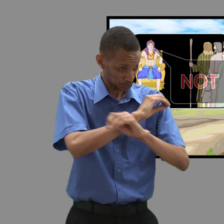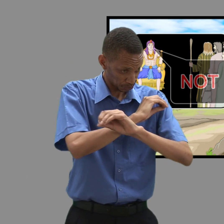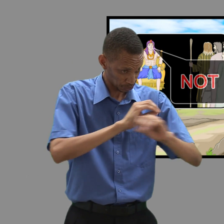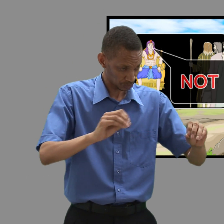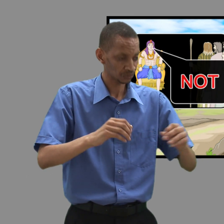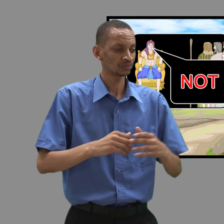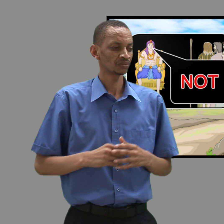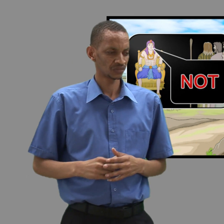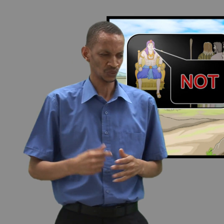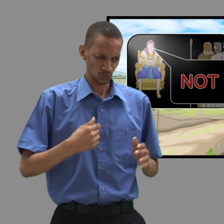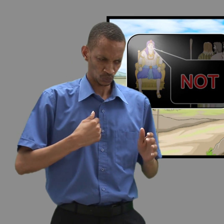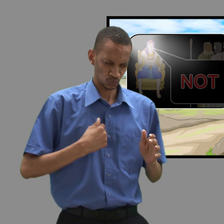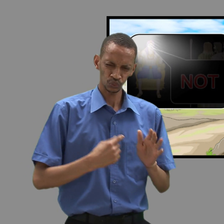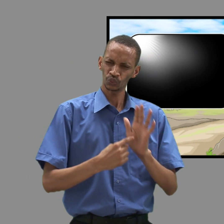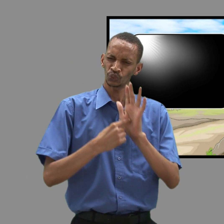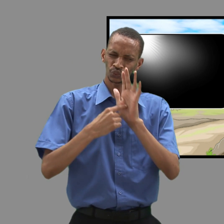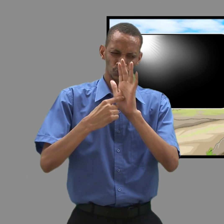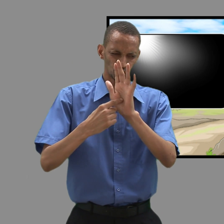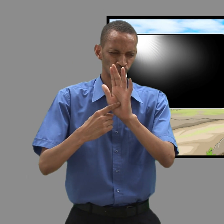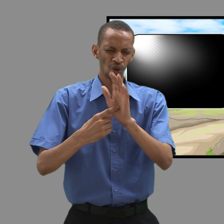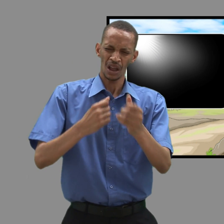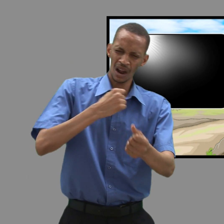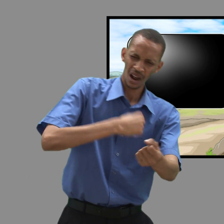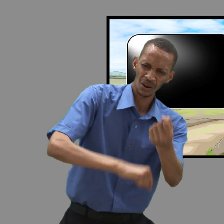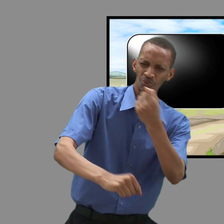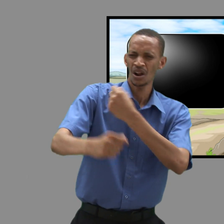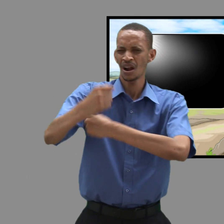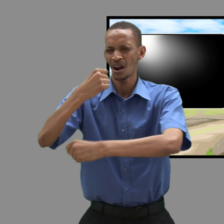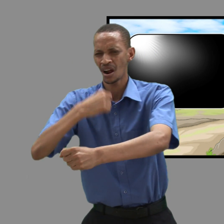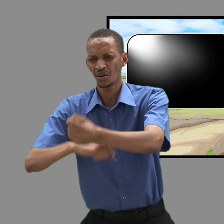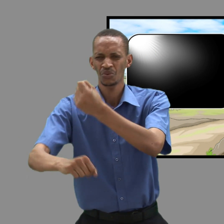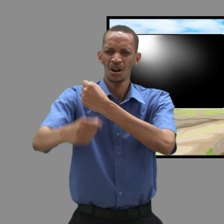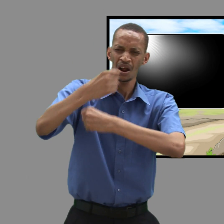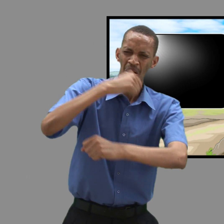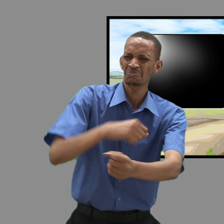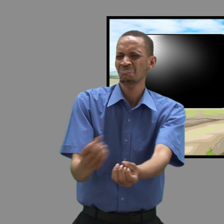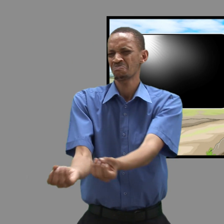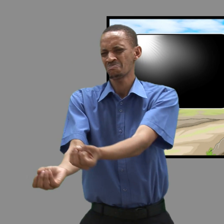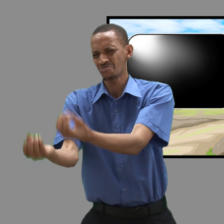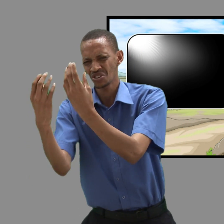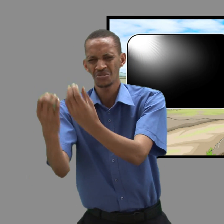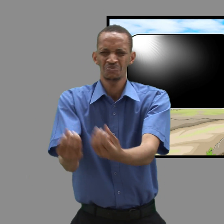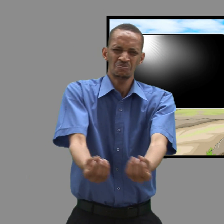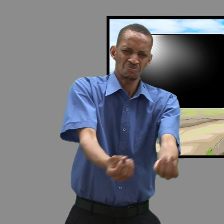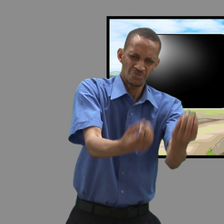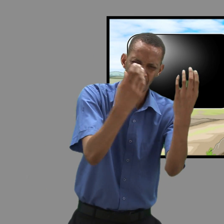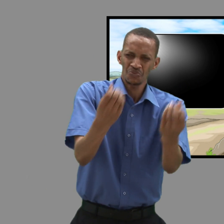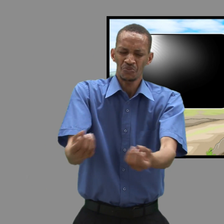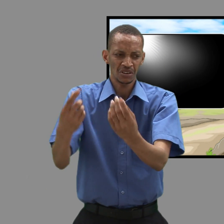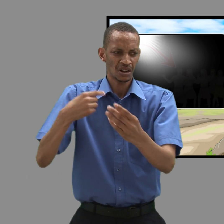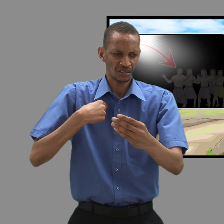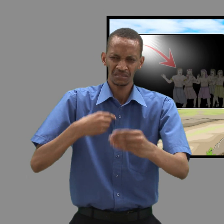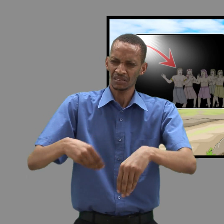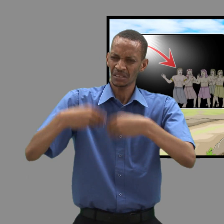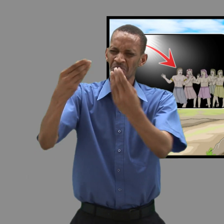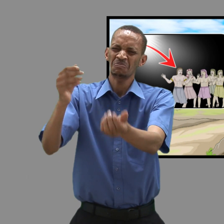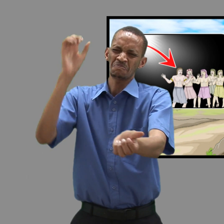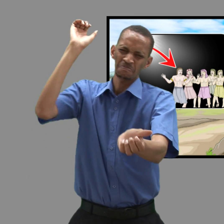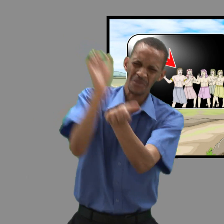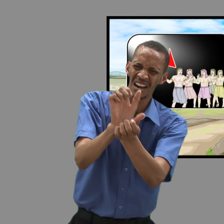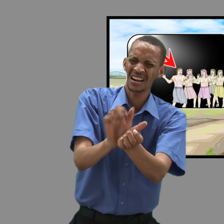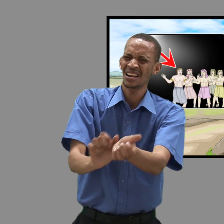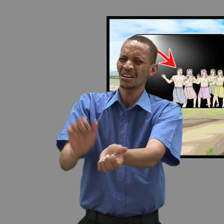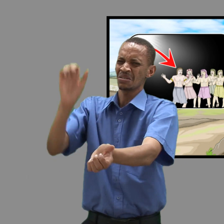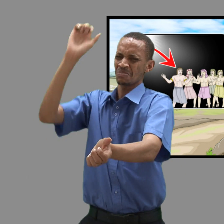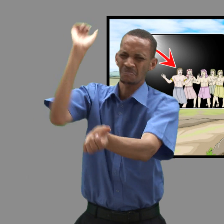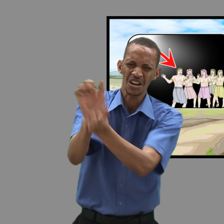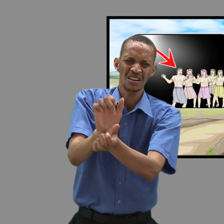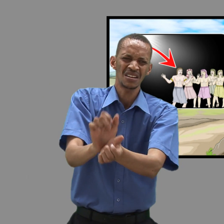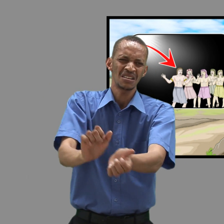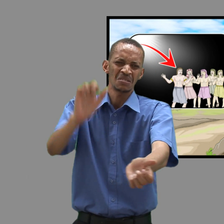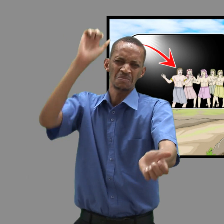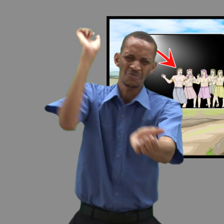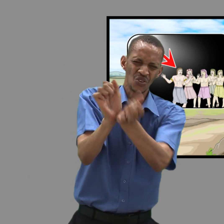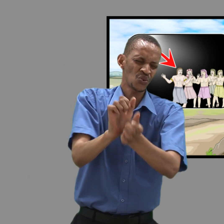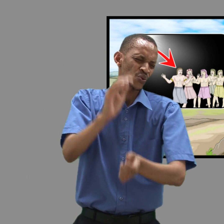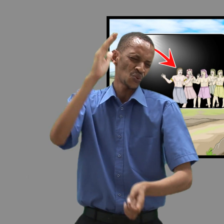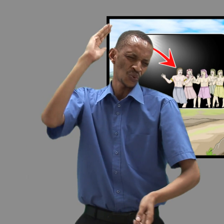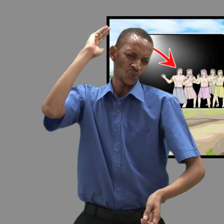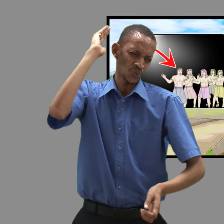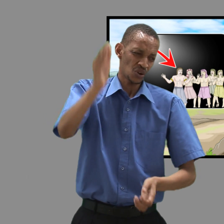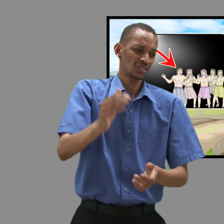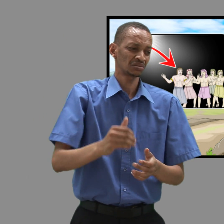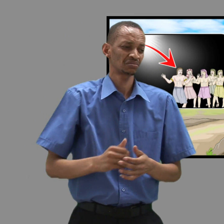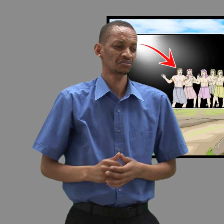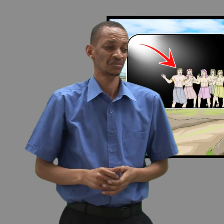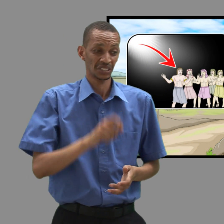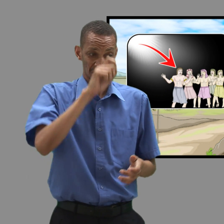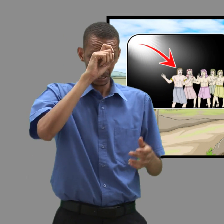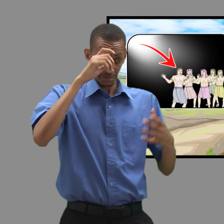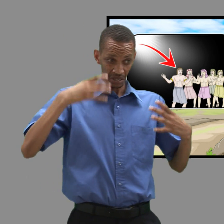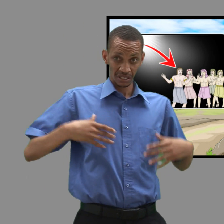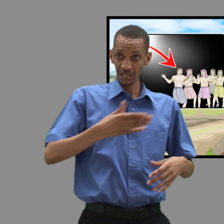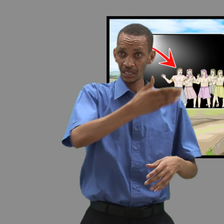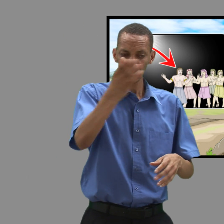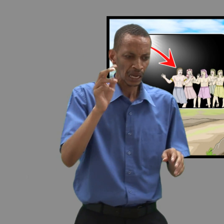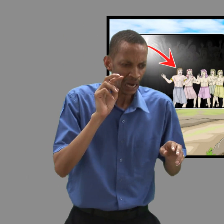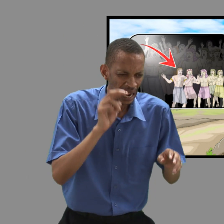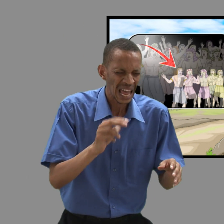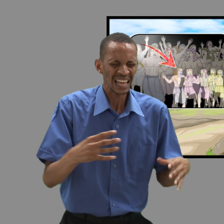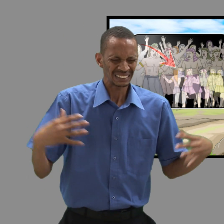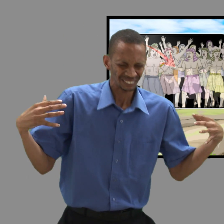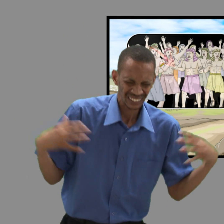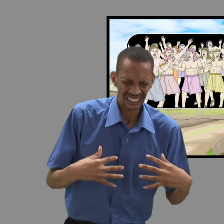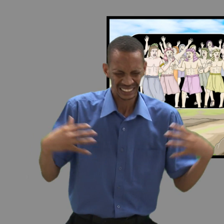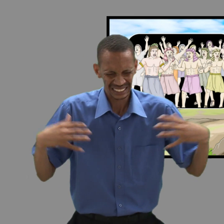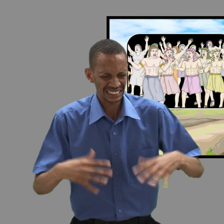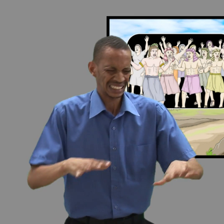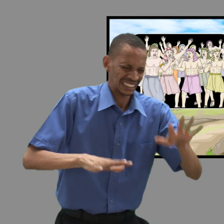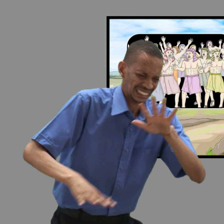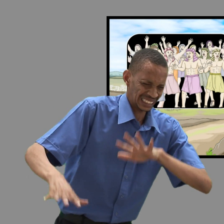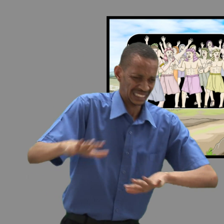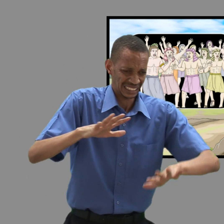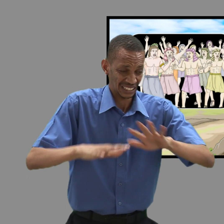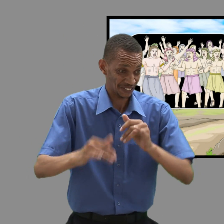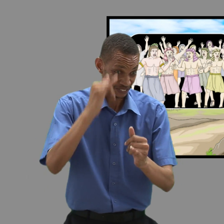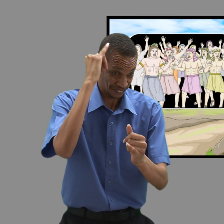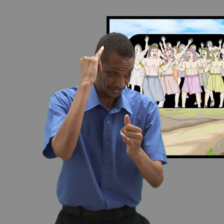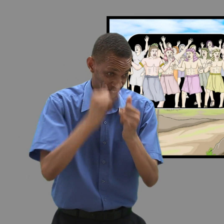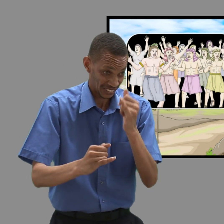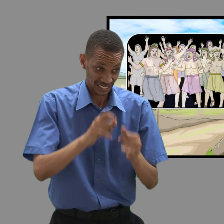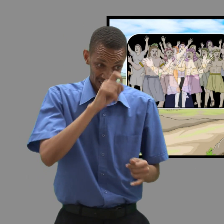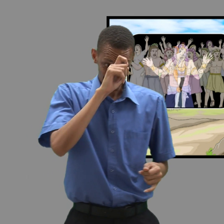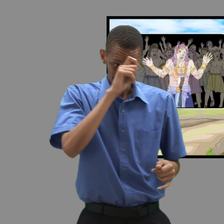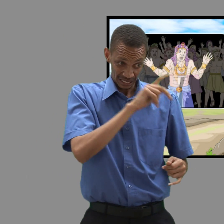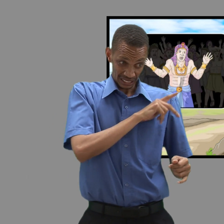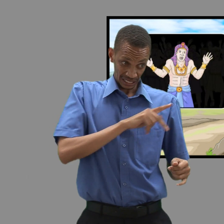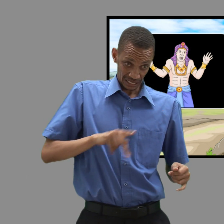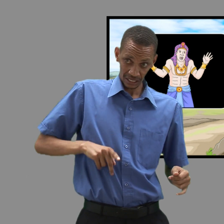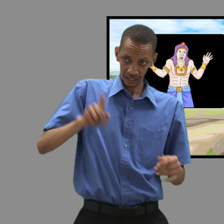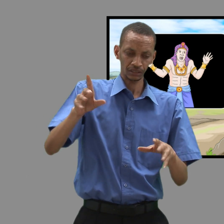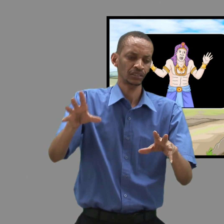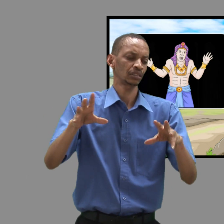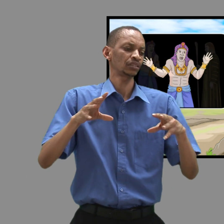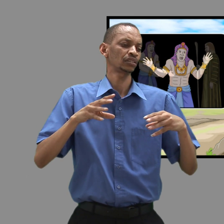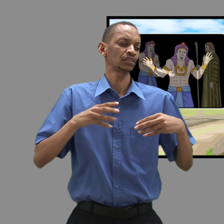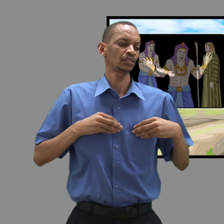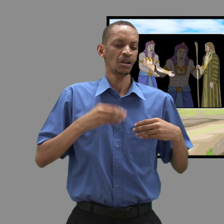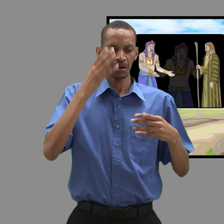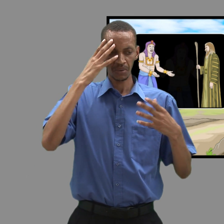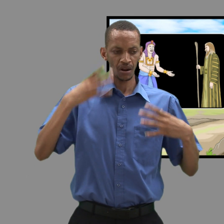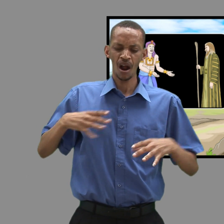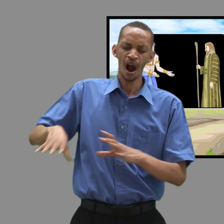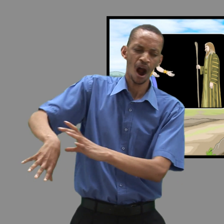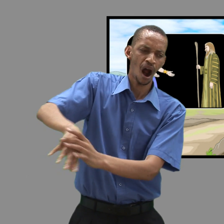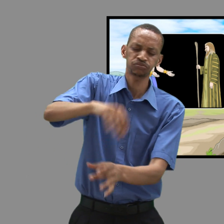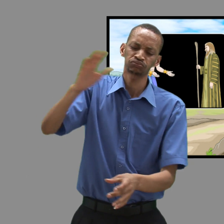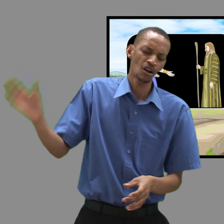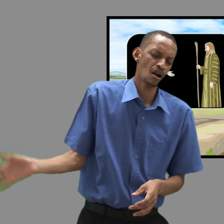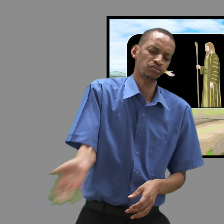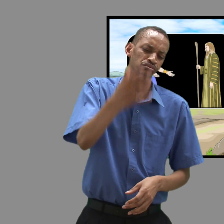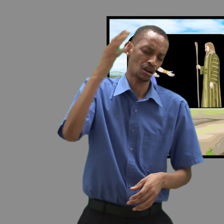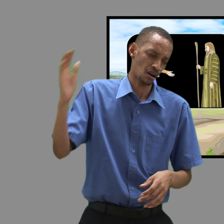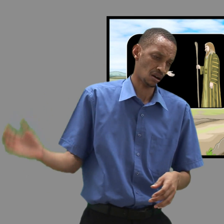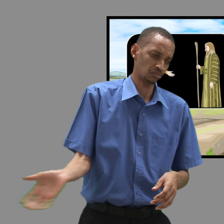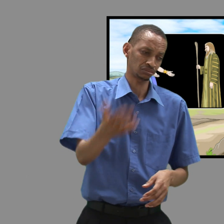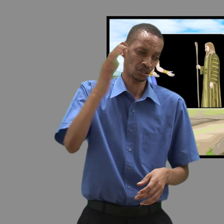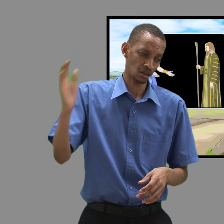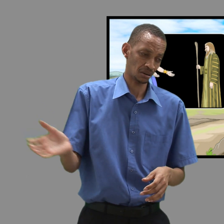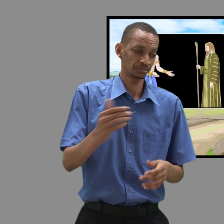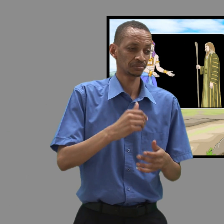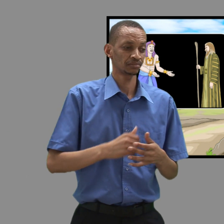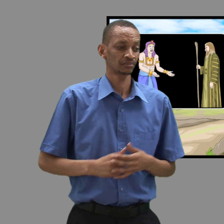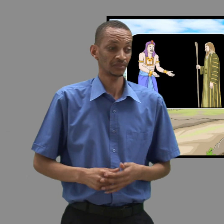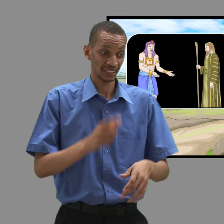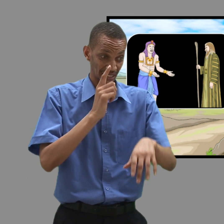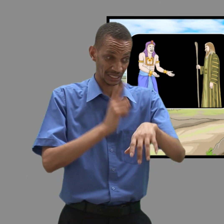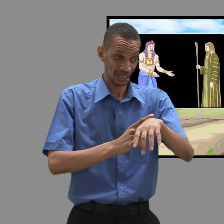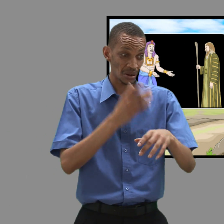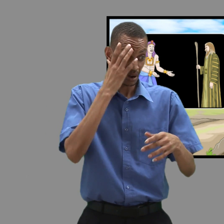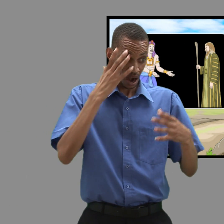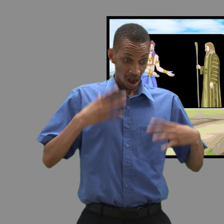So I will stretch out My hand and strike the Egyptians with all the wonders I will perform among them. And after that, he will release you.